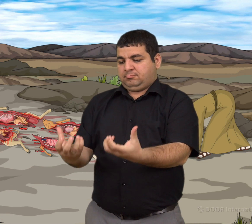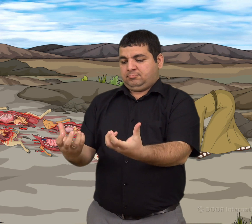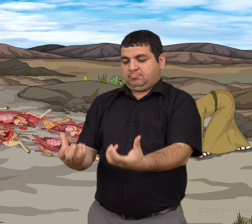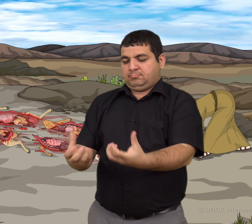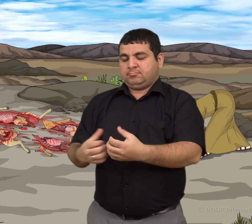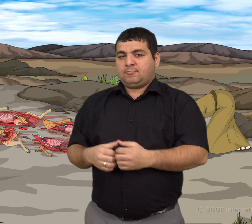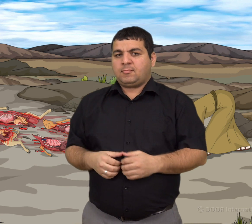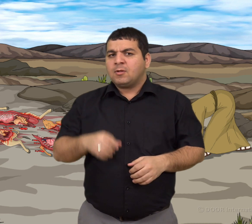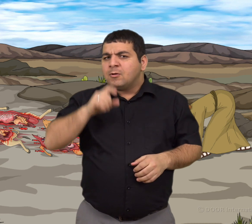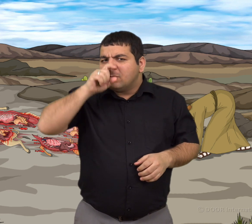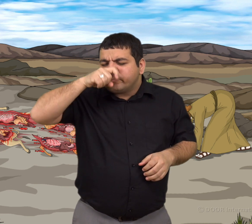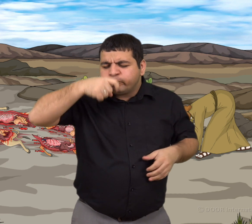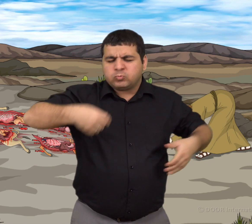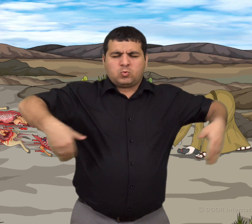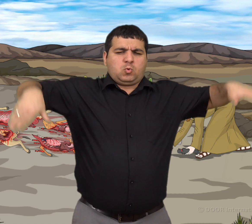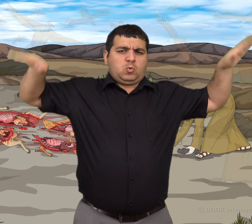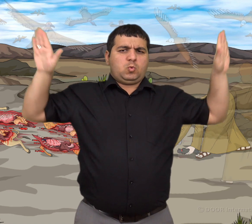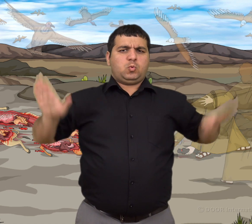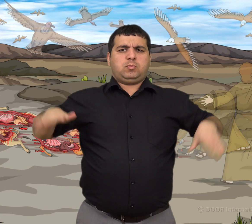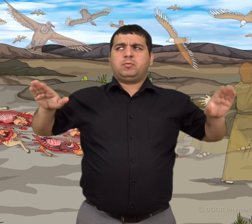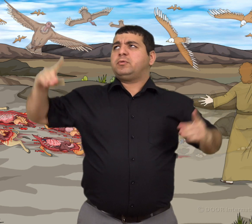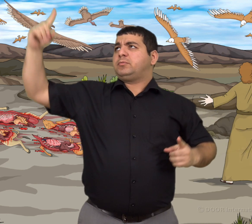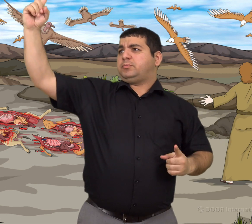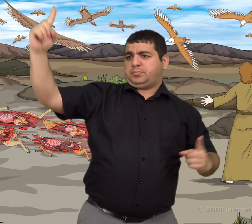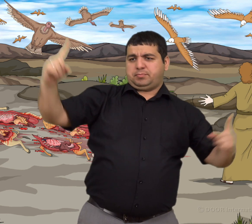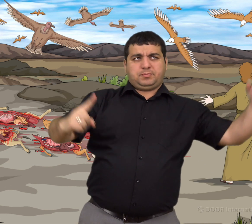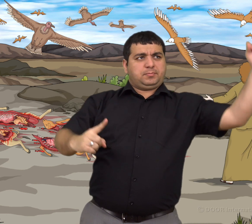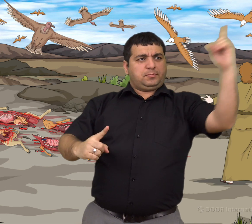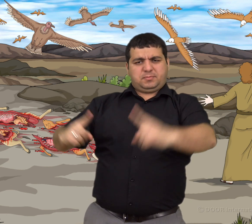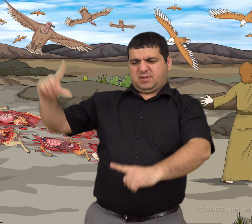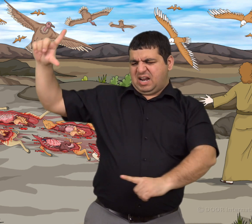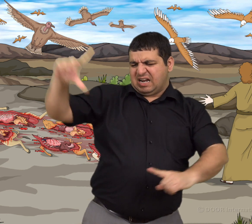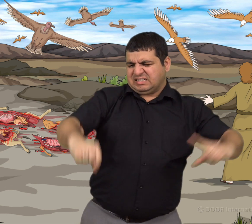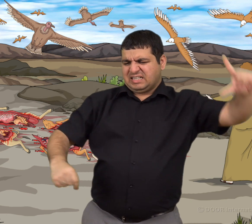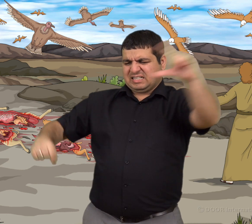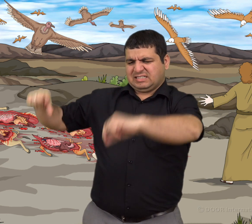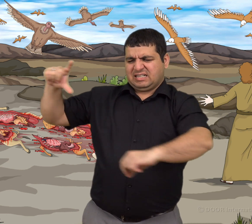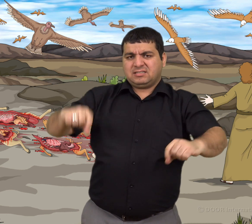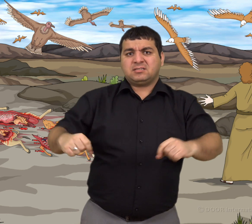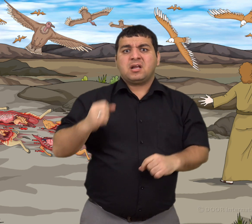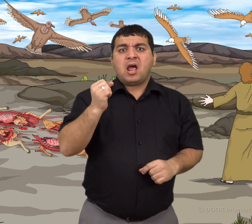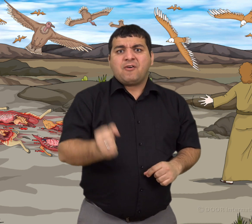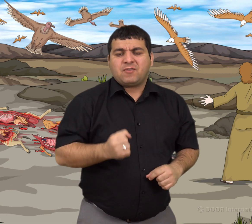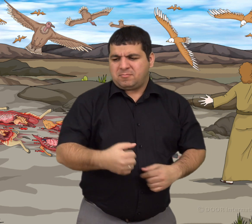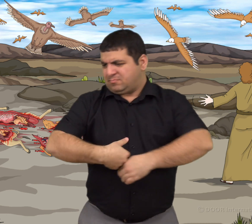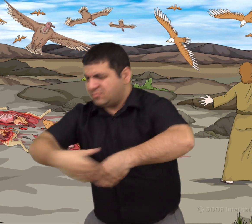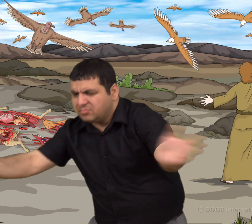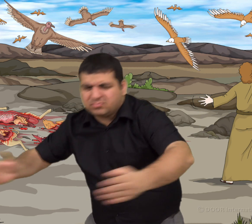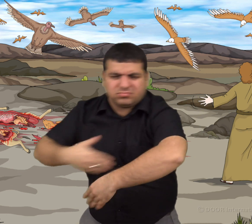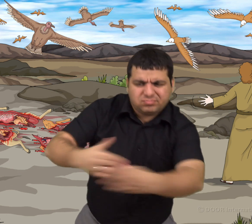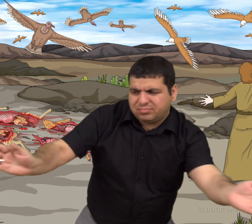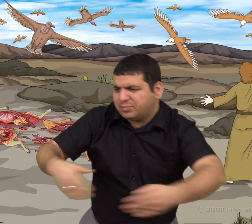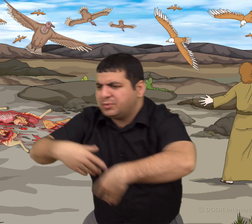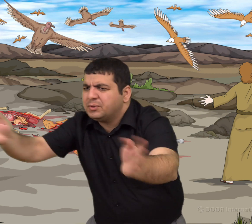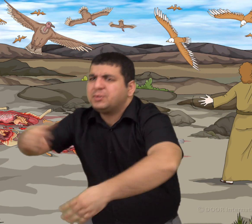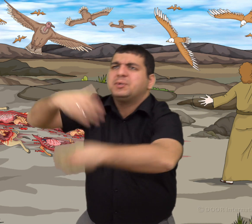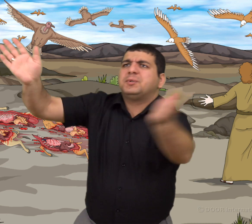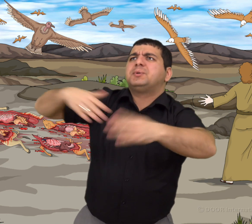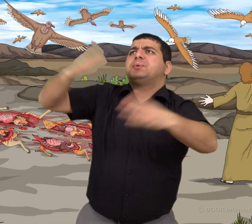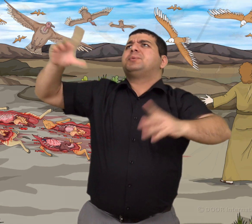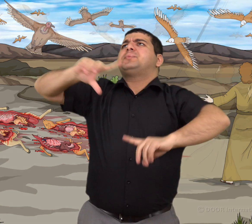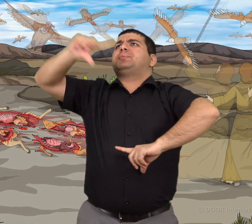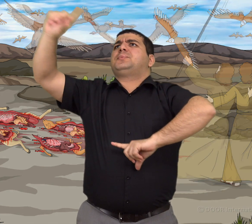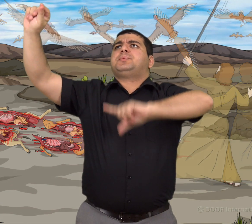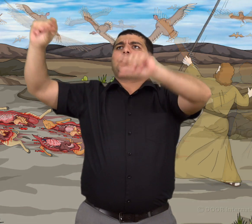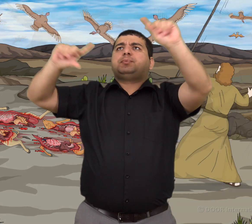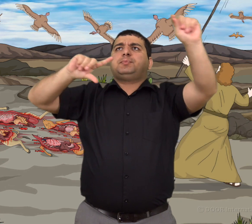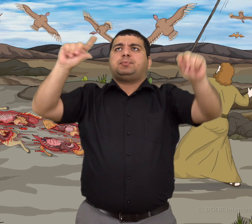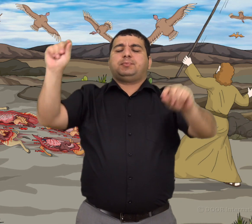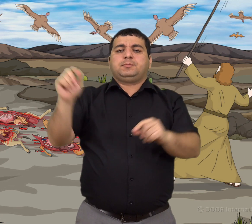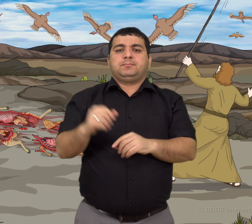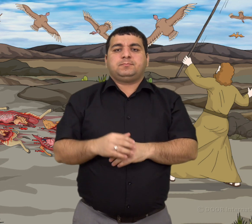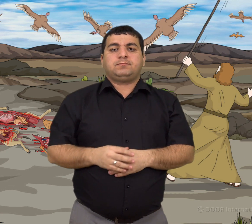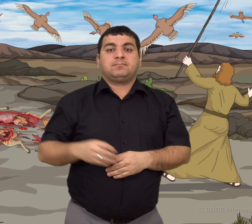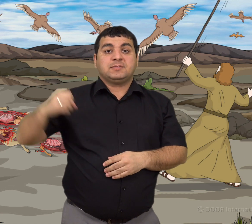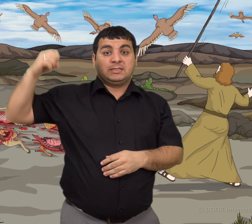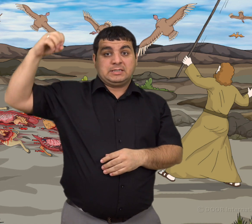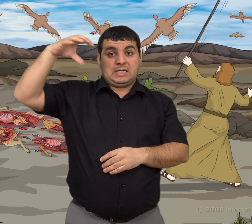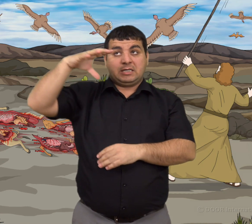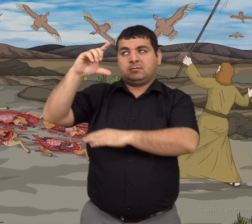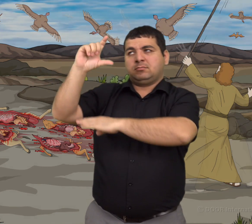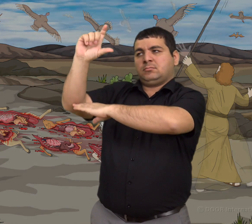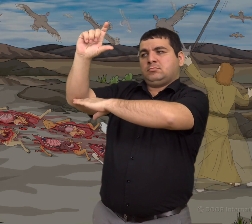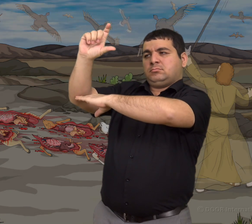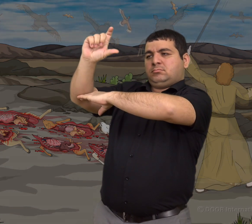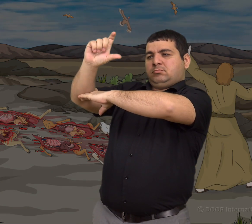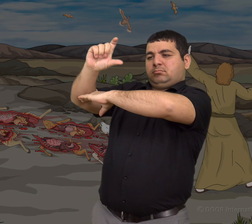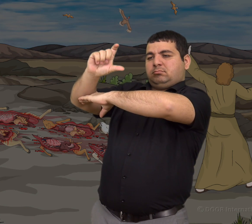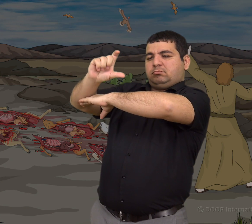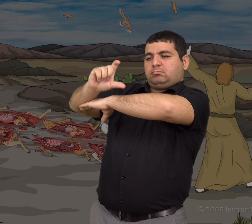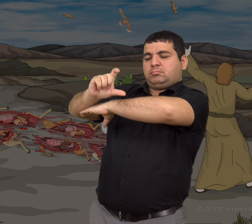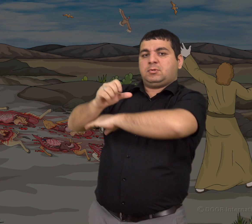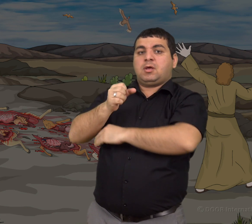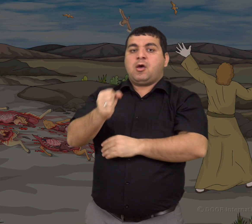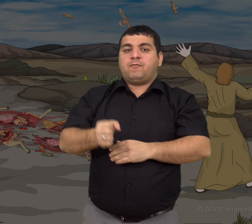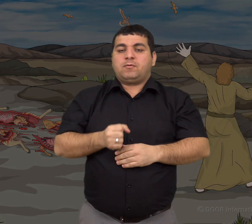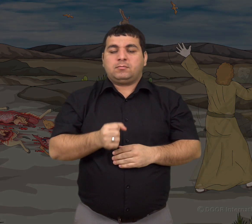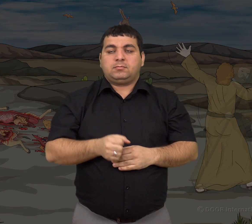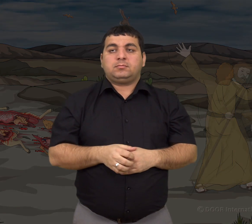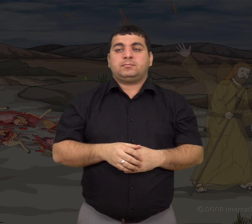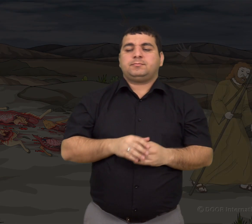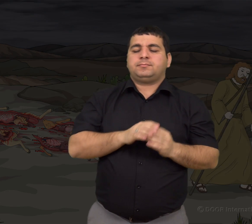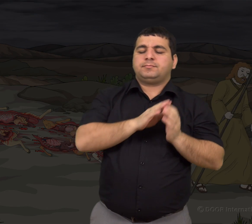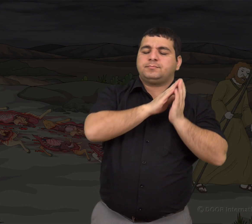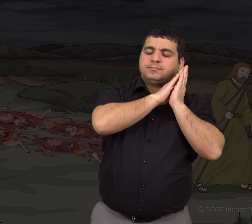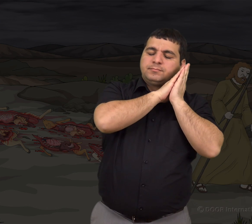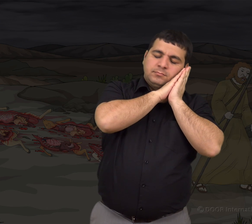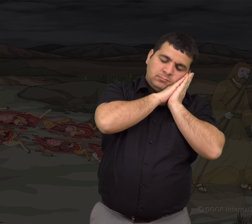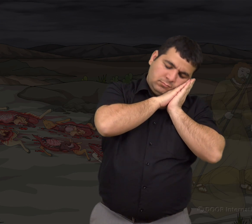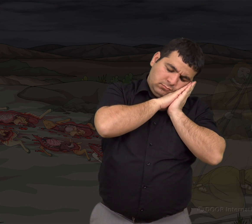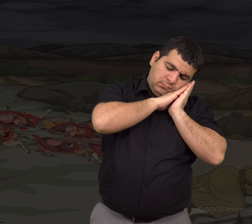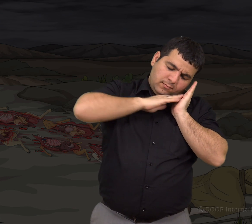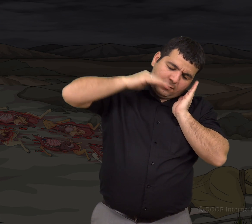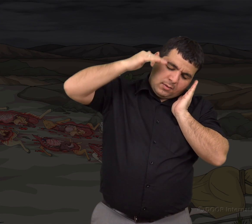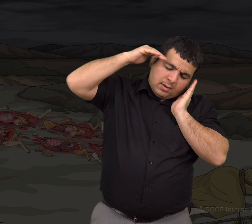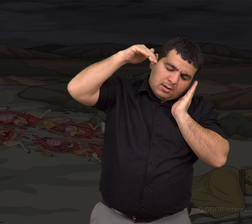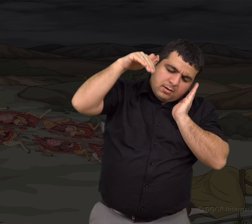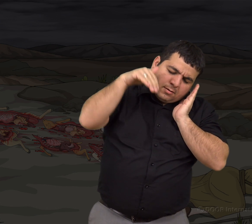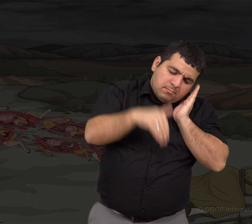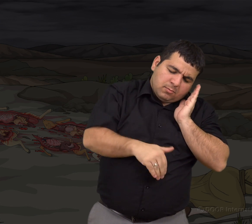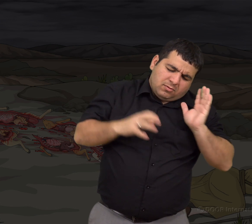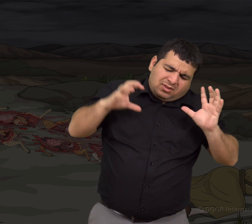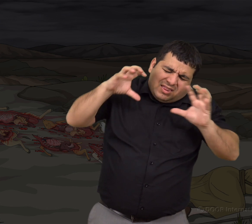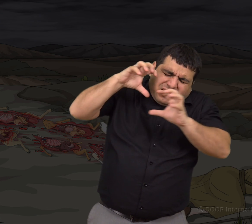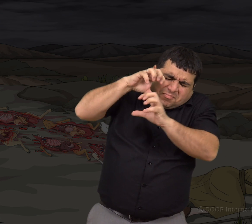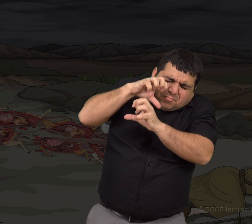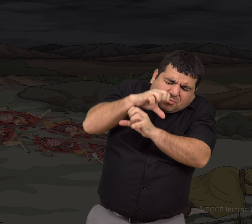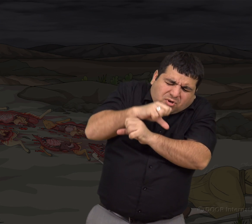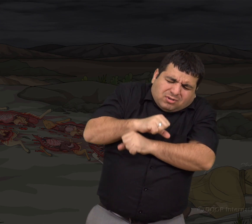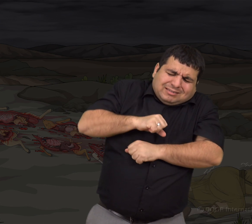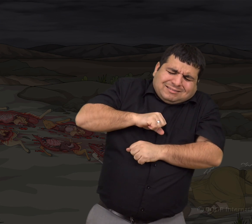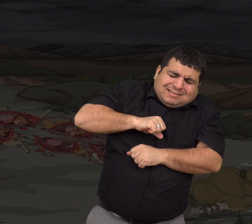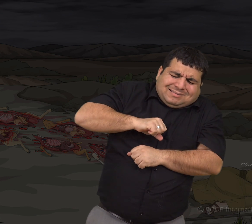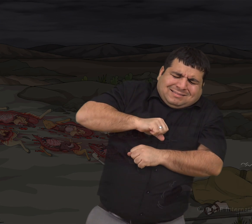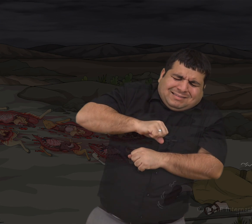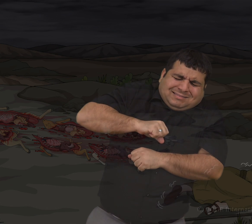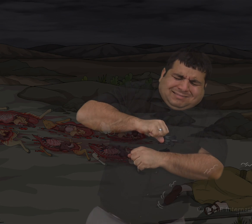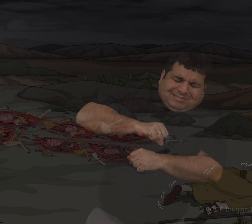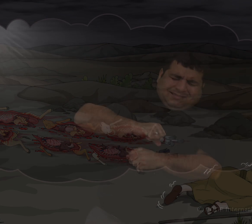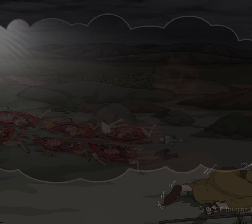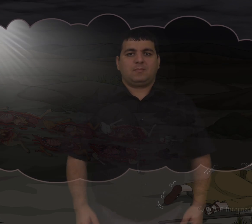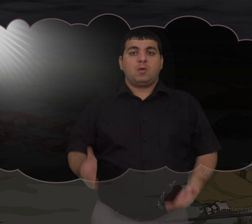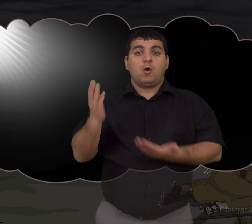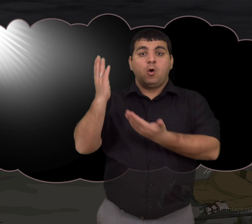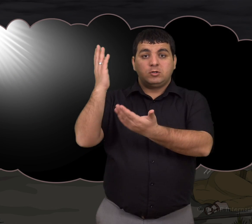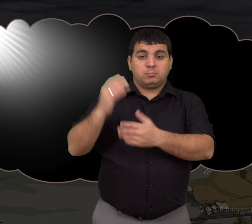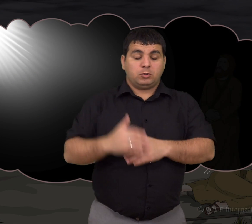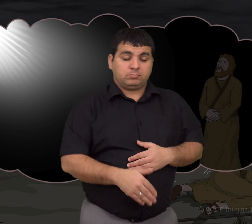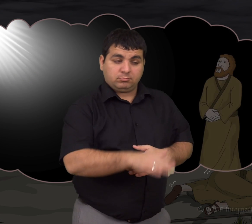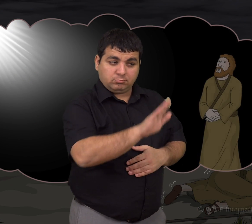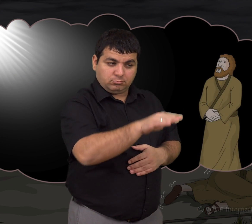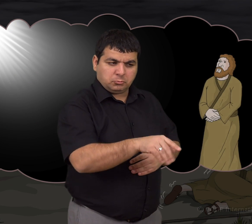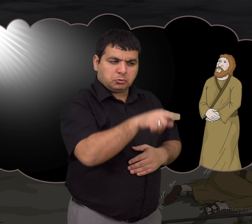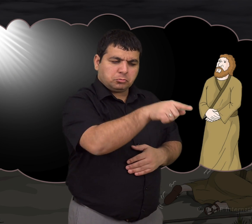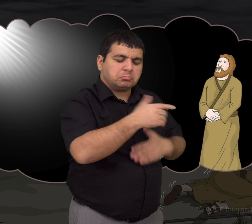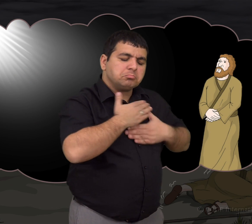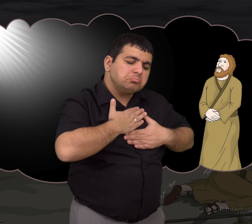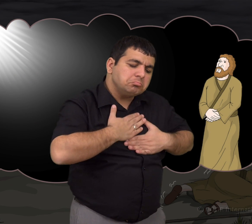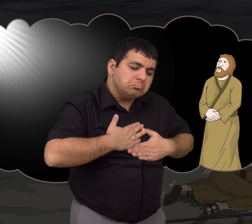And the birds of prey descended on the carcasses, but Abram drove them away. As the sun was setting, Abram fell into a deep sleep, and suddenly great terror and darkness overwhelmed him.